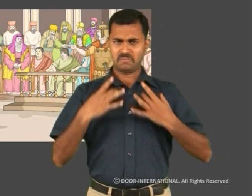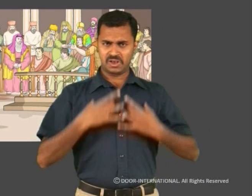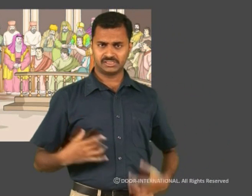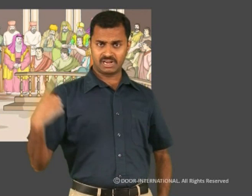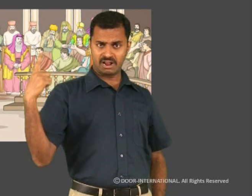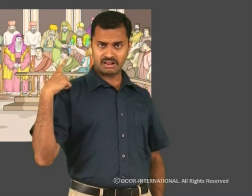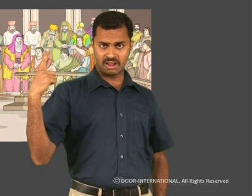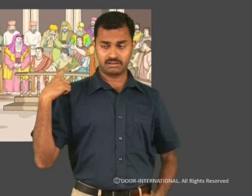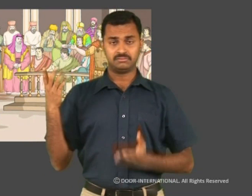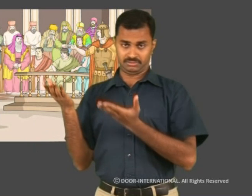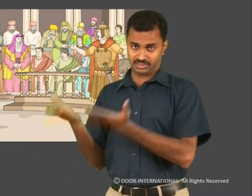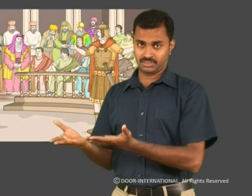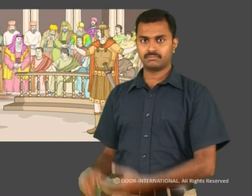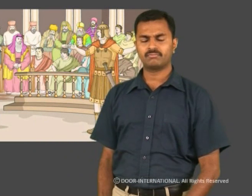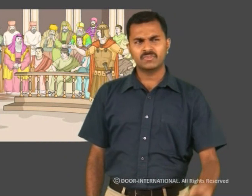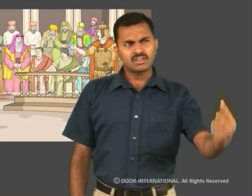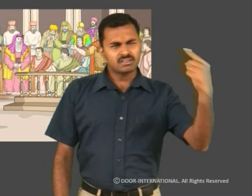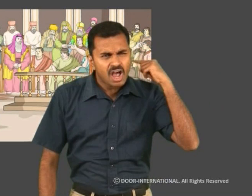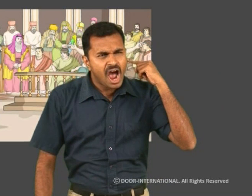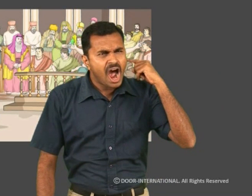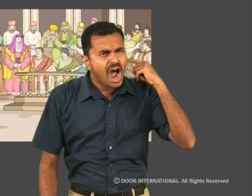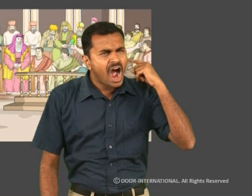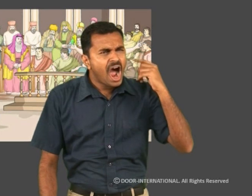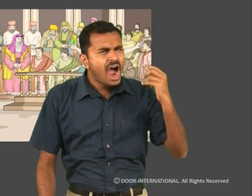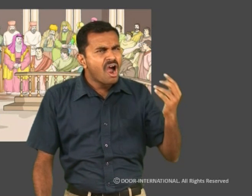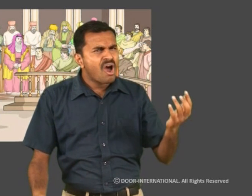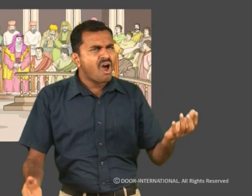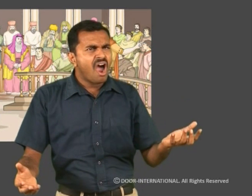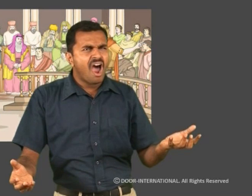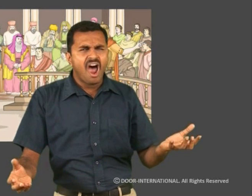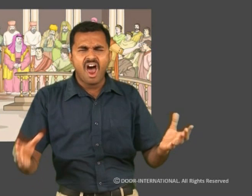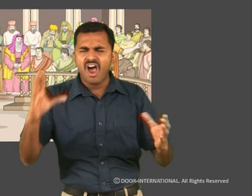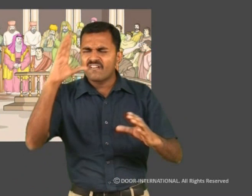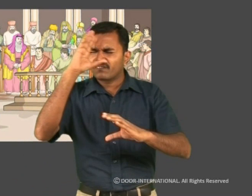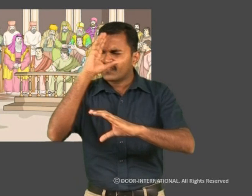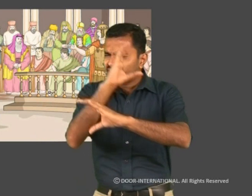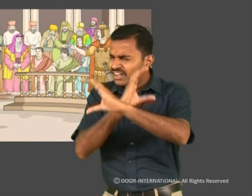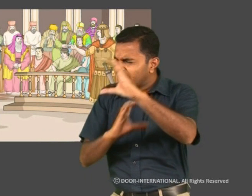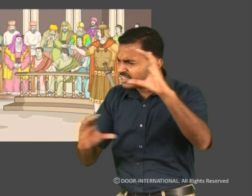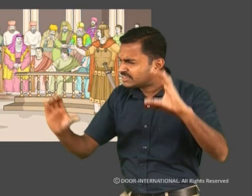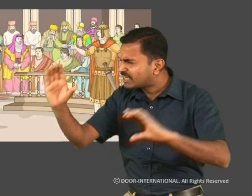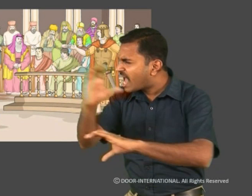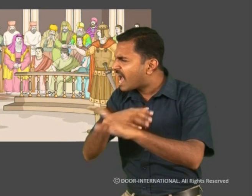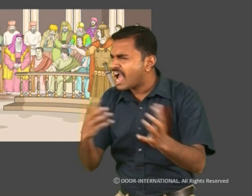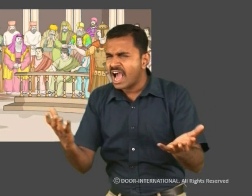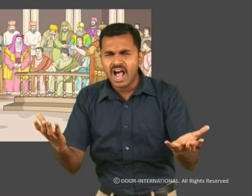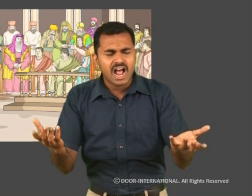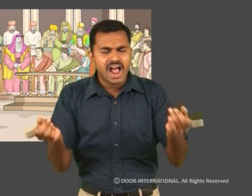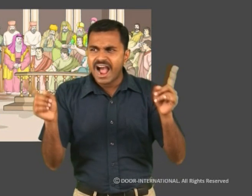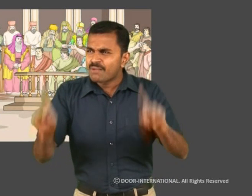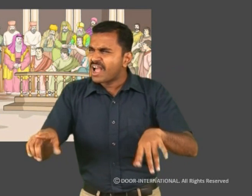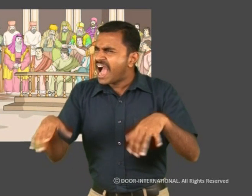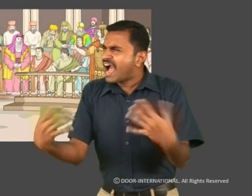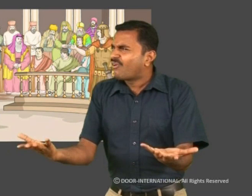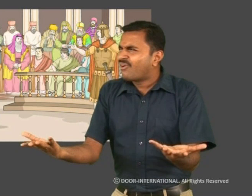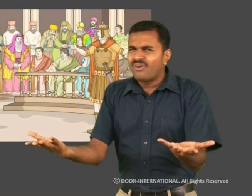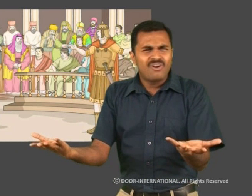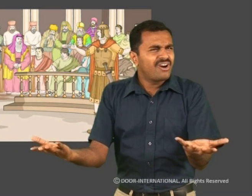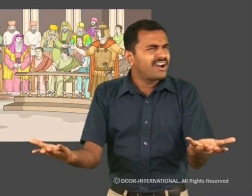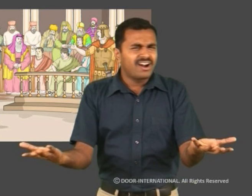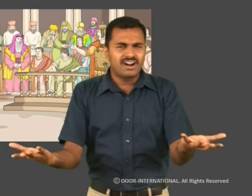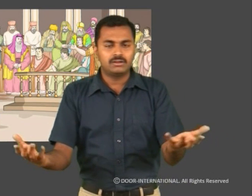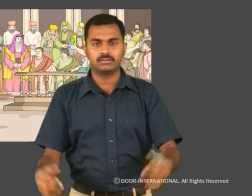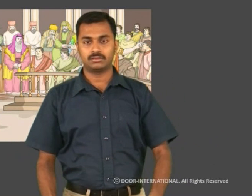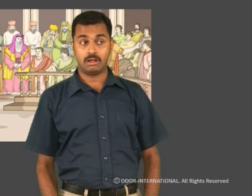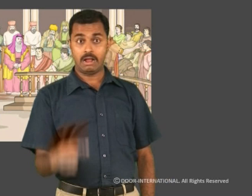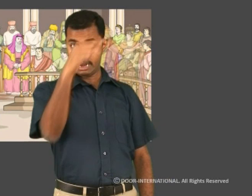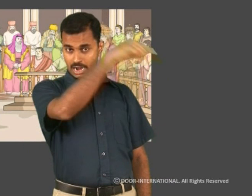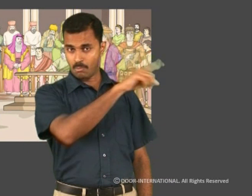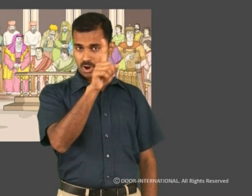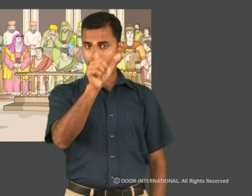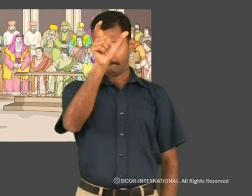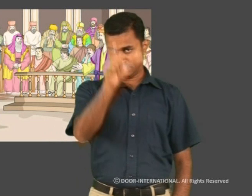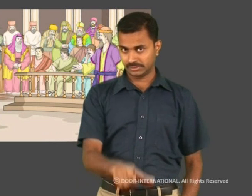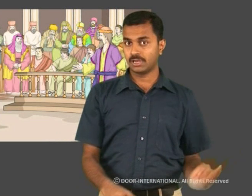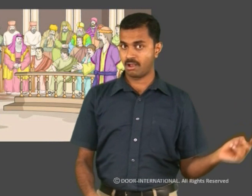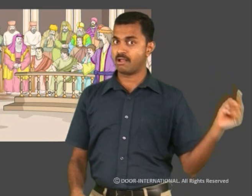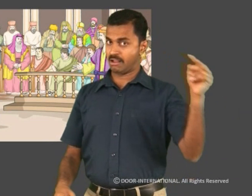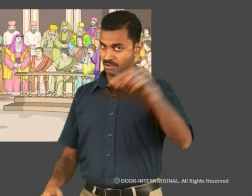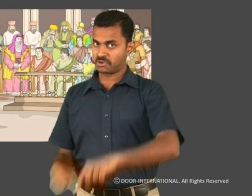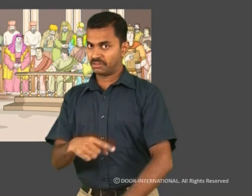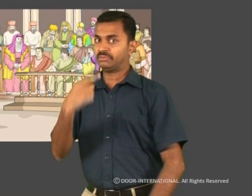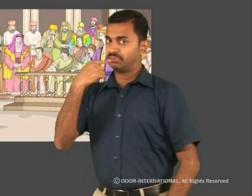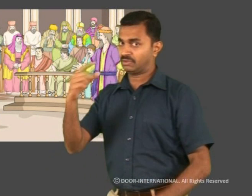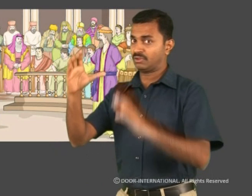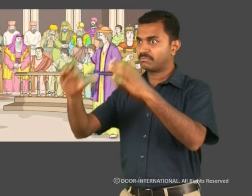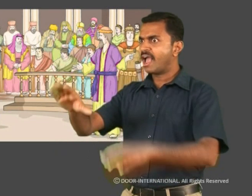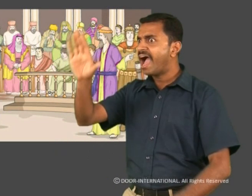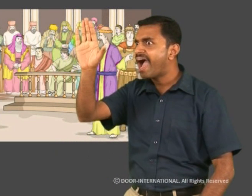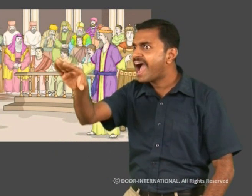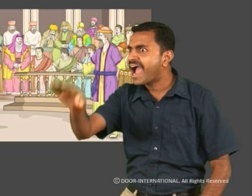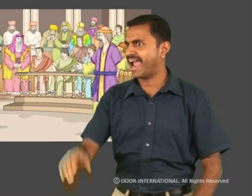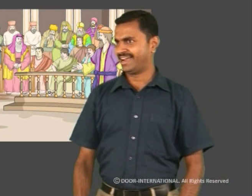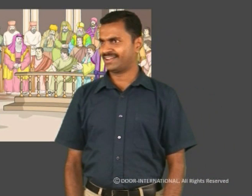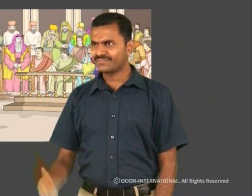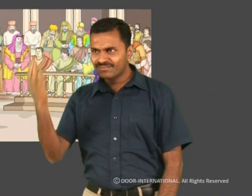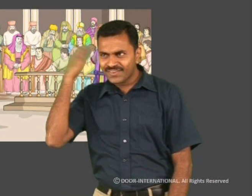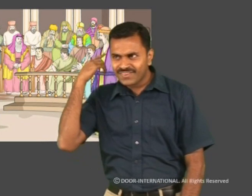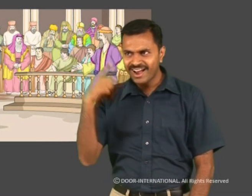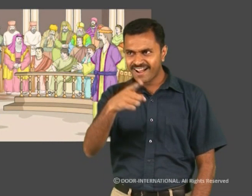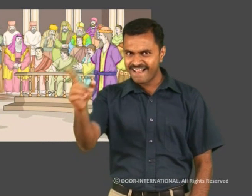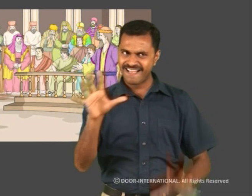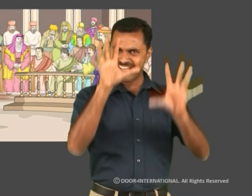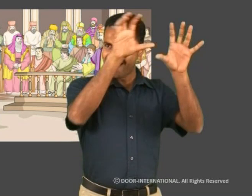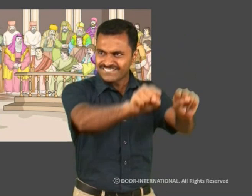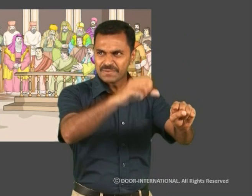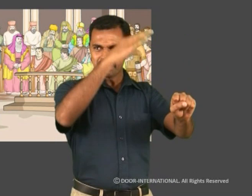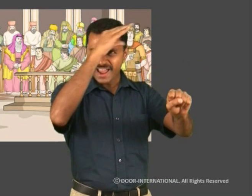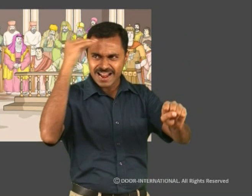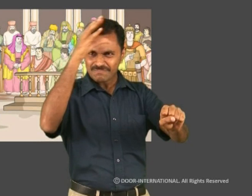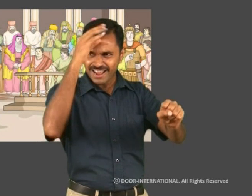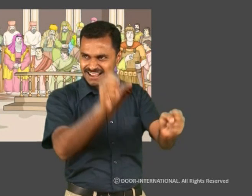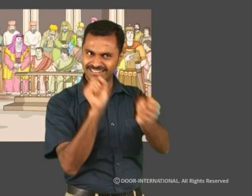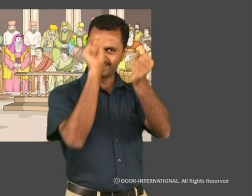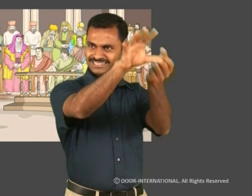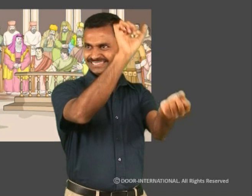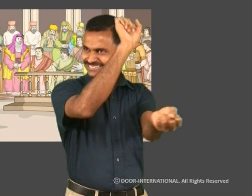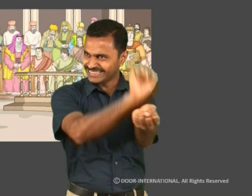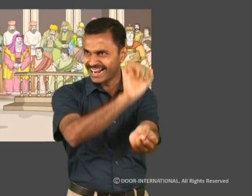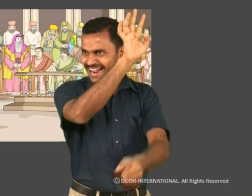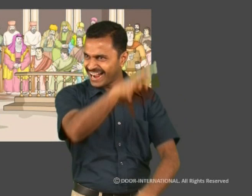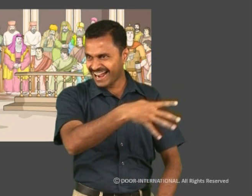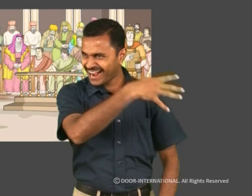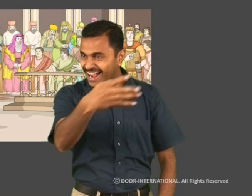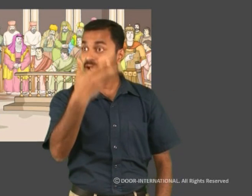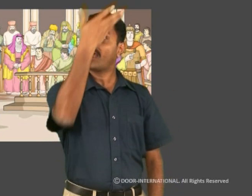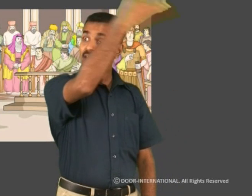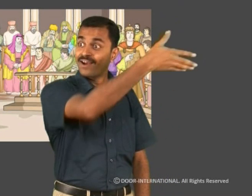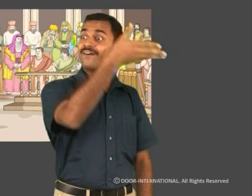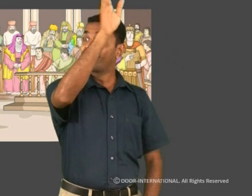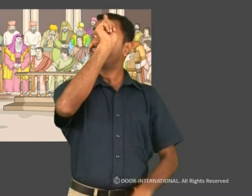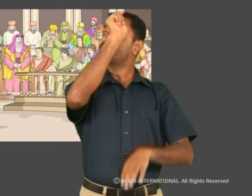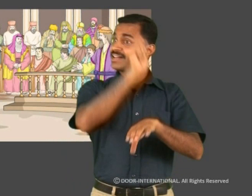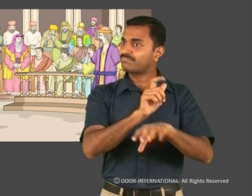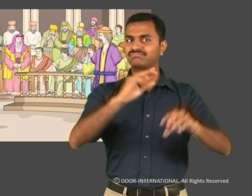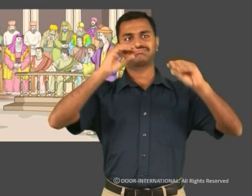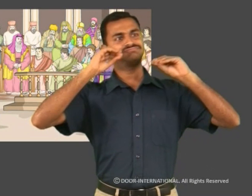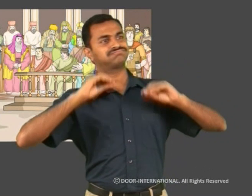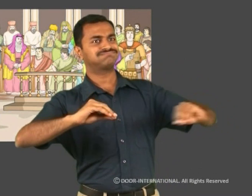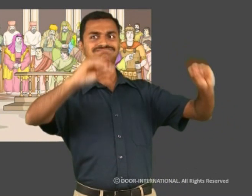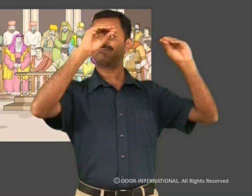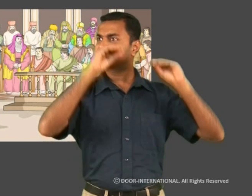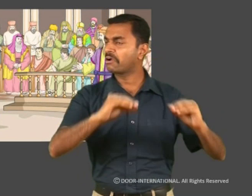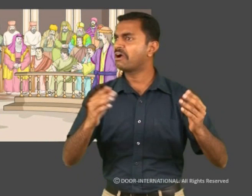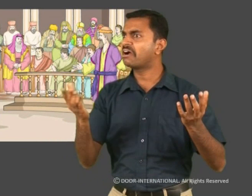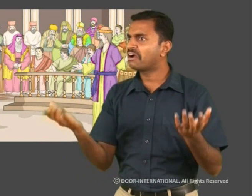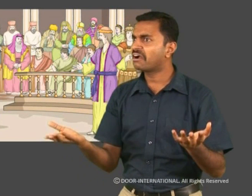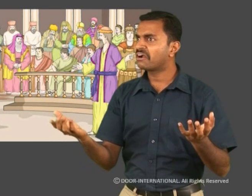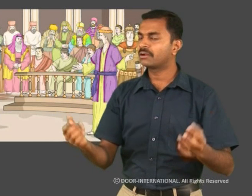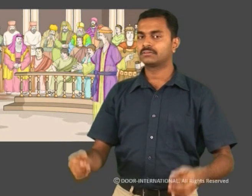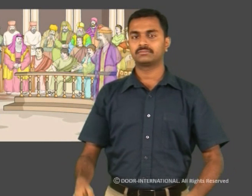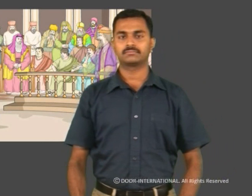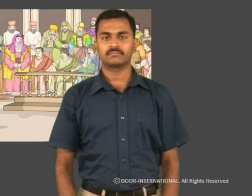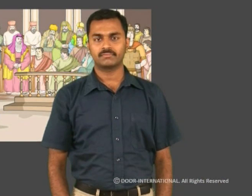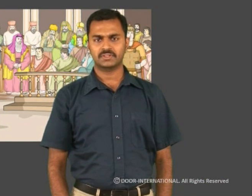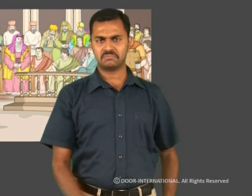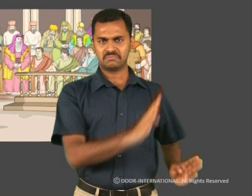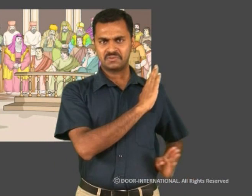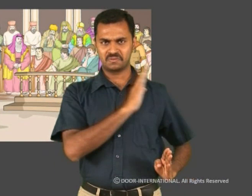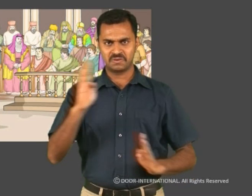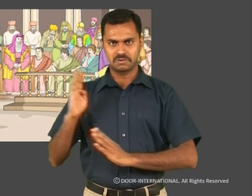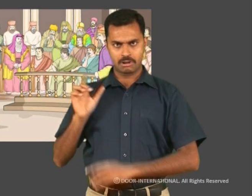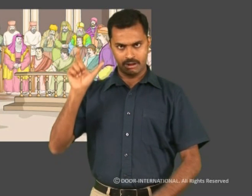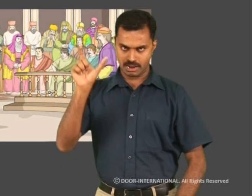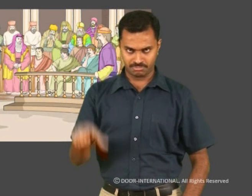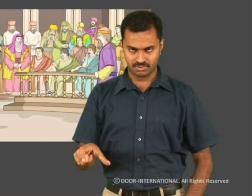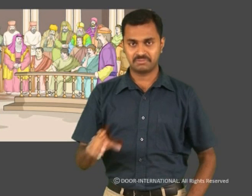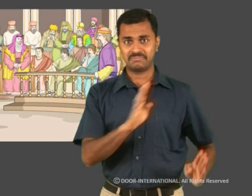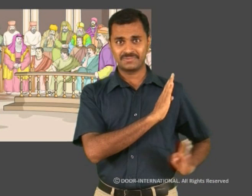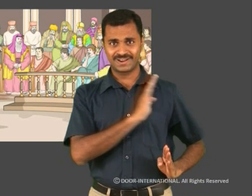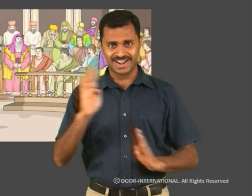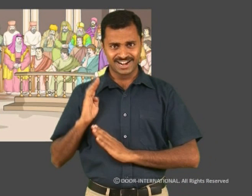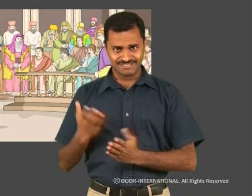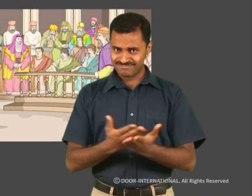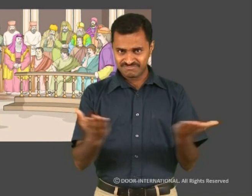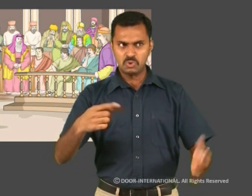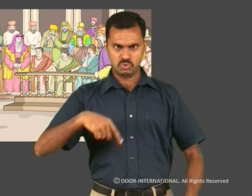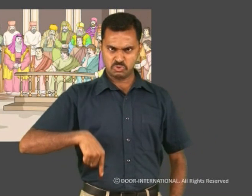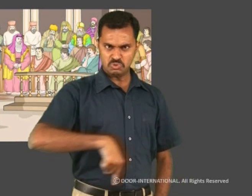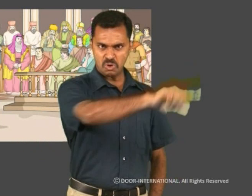When the captain of the temple guard and the chief priests heard this account, they were perplexed as to what was happening.